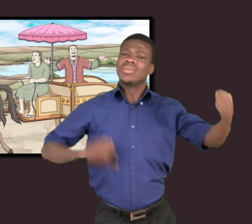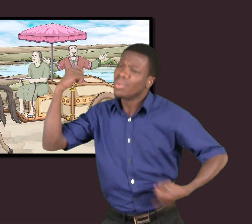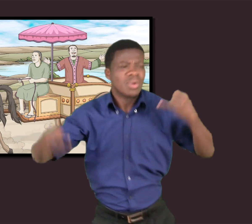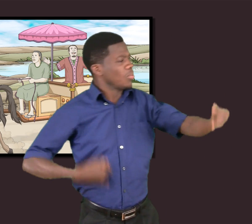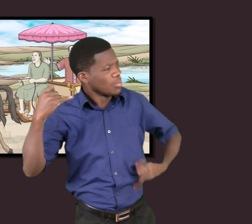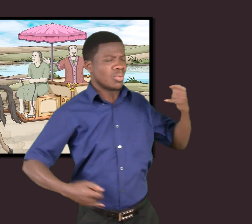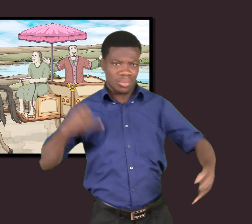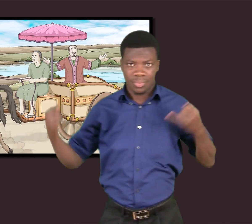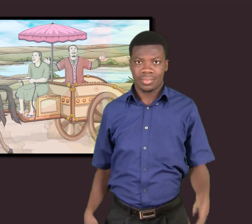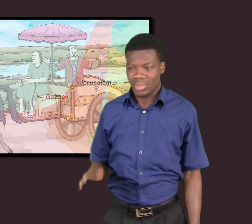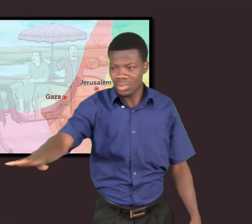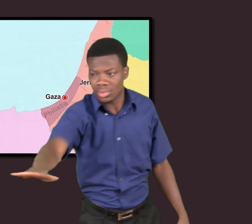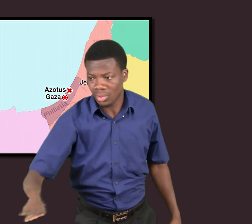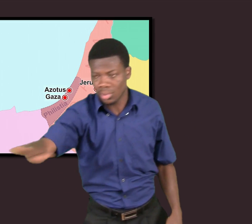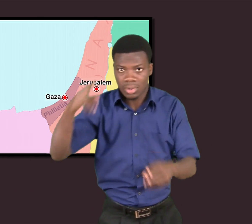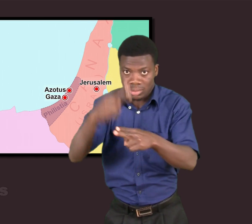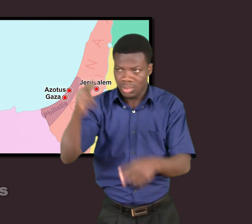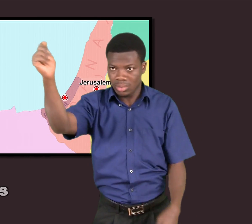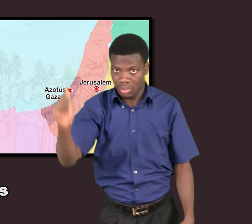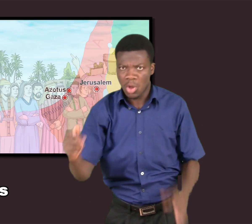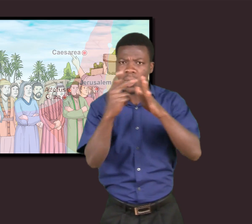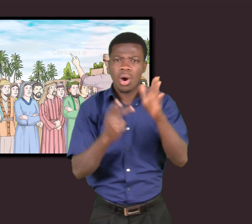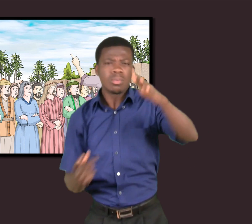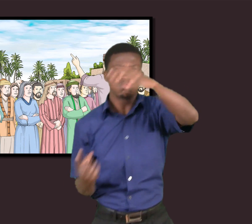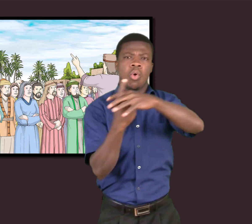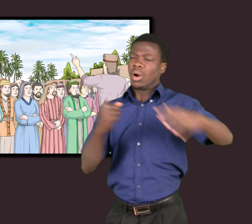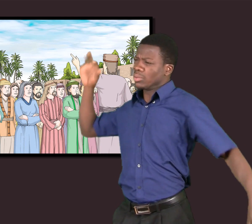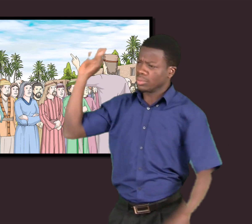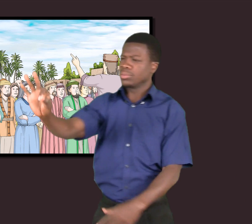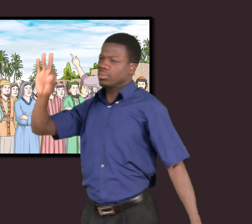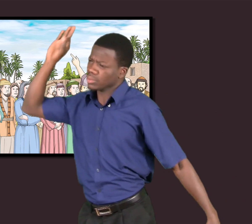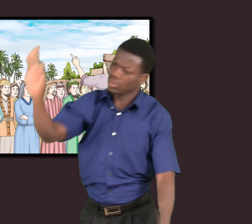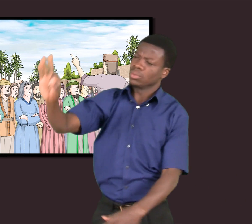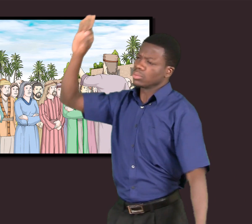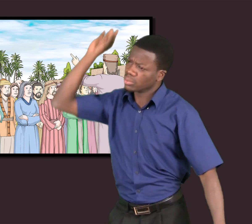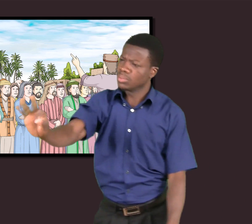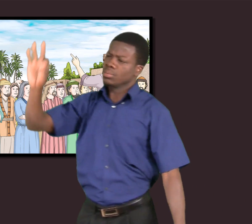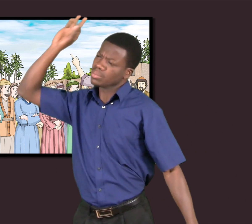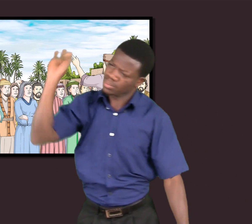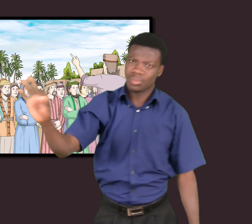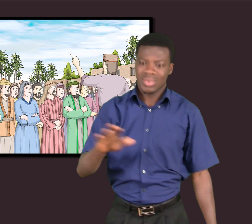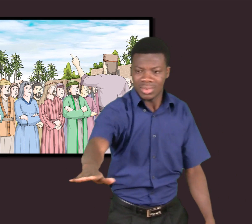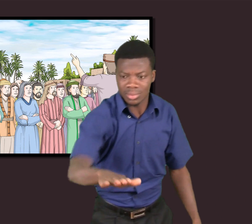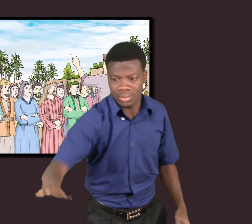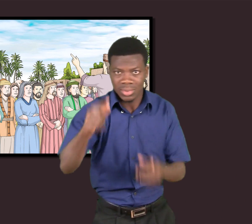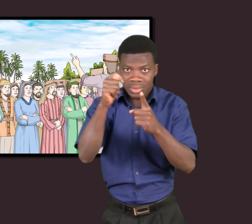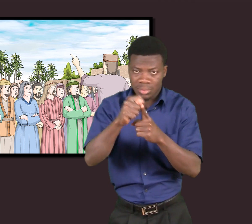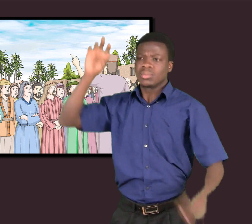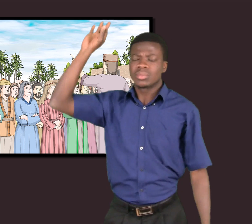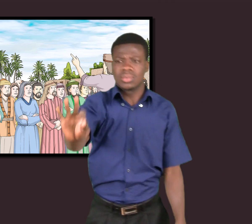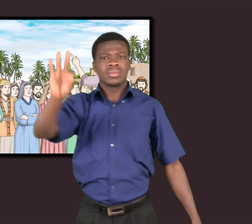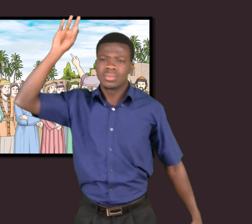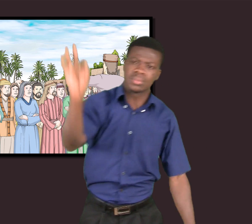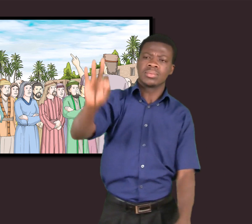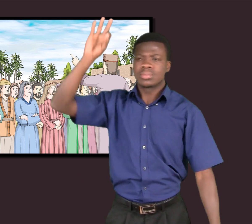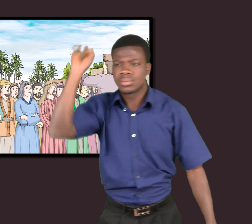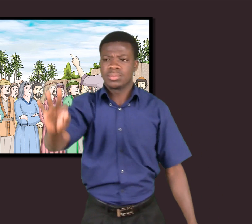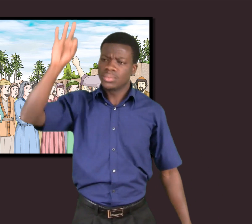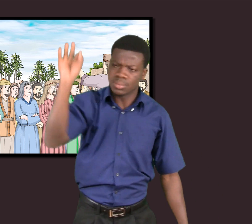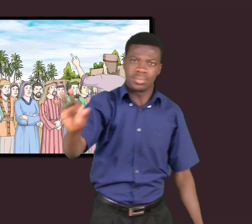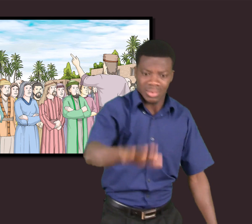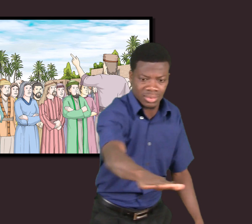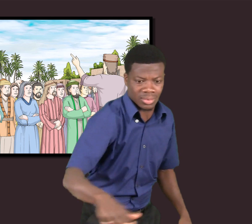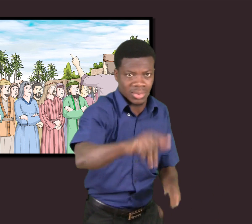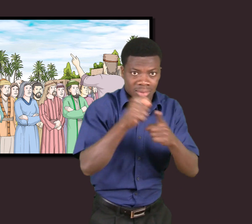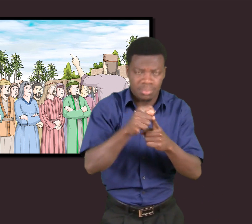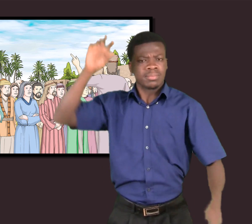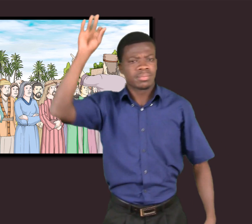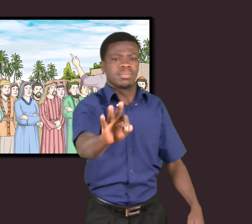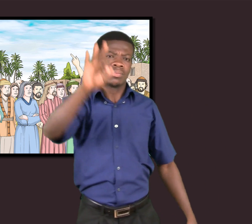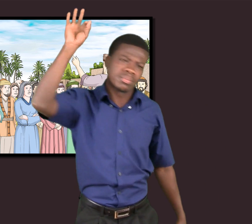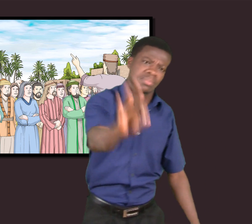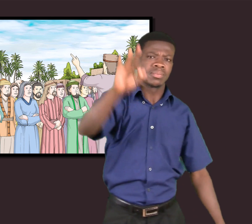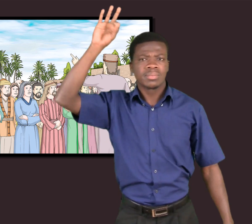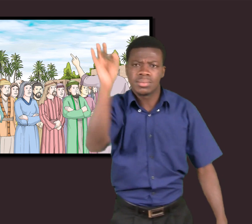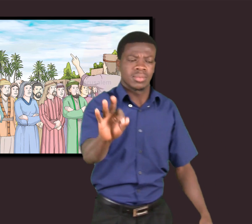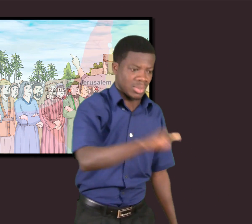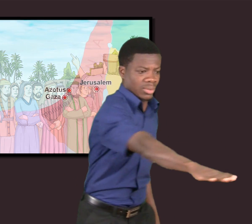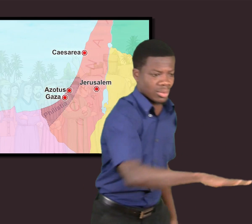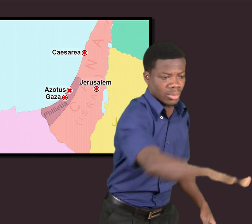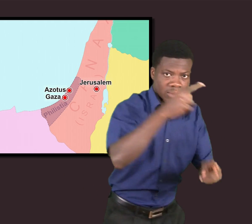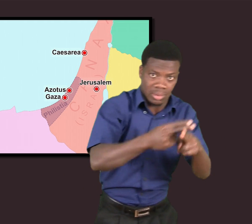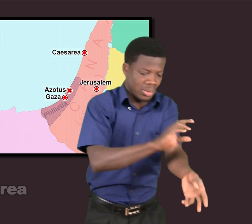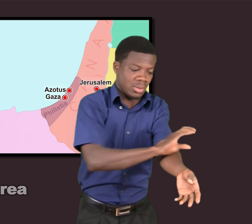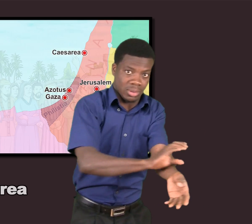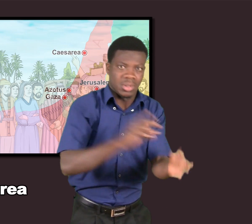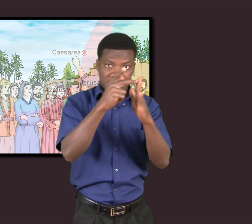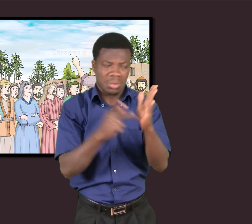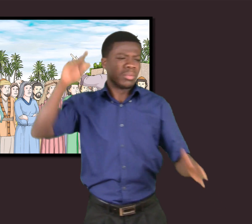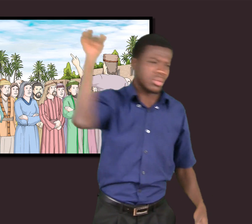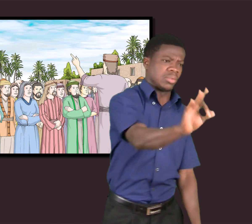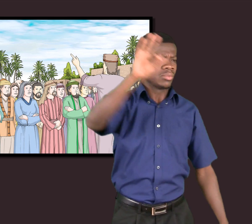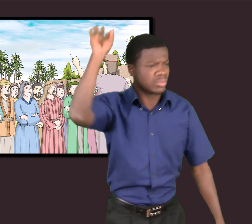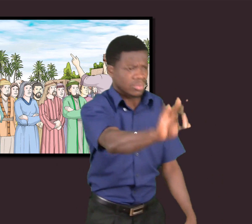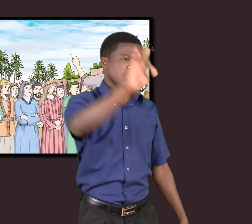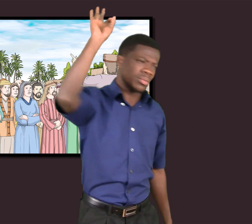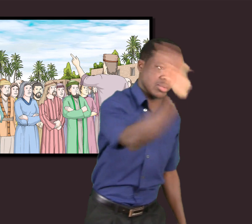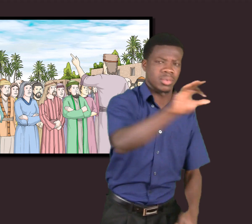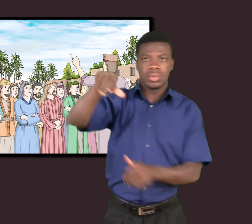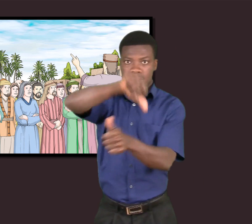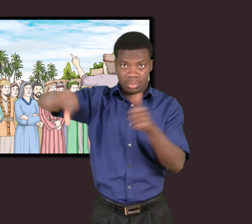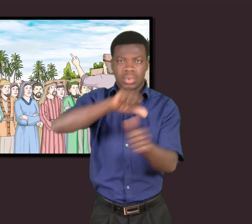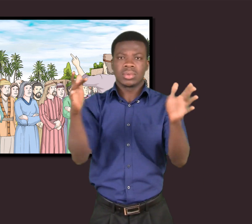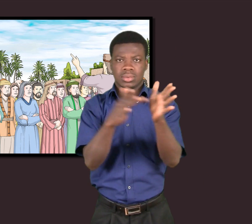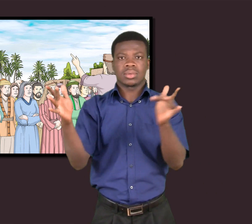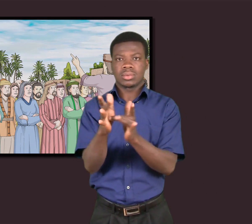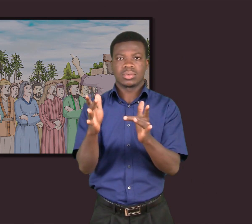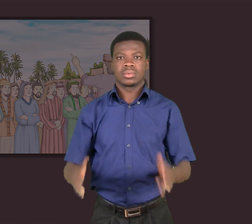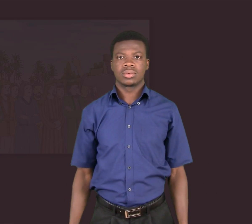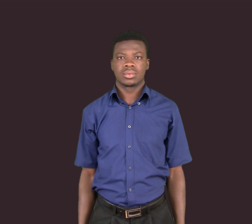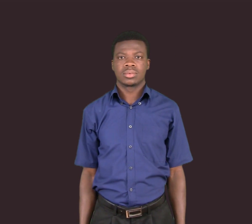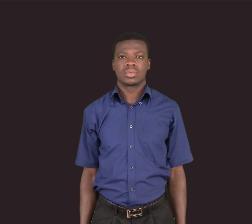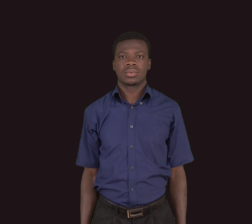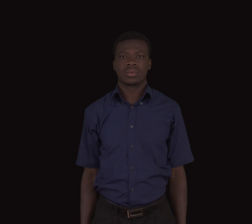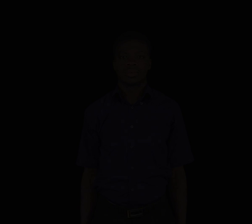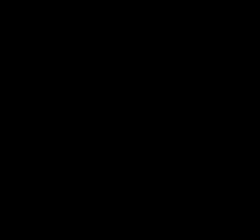But Philip appeared at Azotus and traveled through that region, preaching the gospel in all the towns until he came to Caesarea.